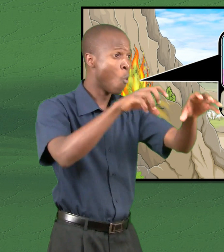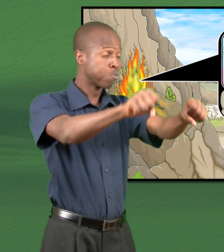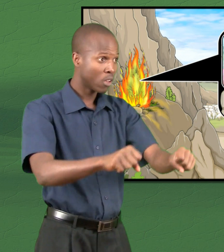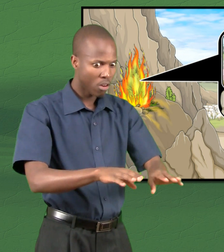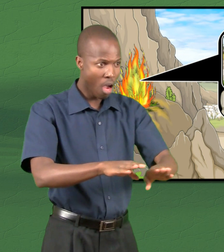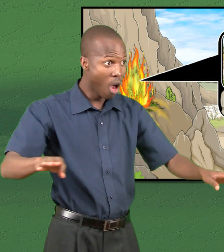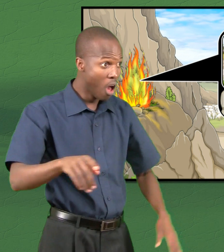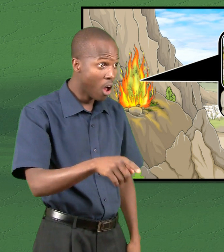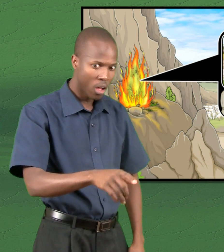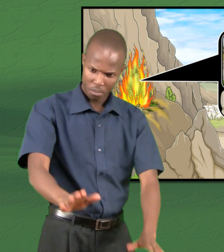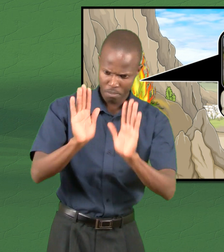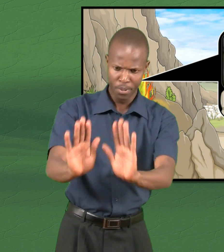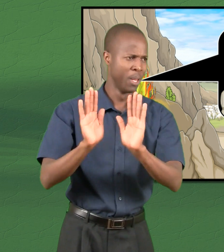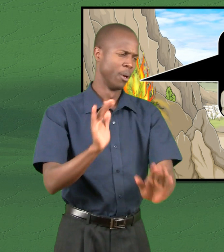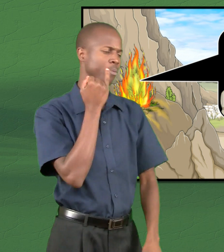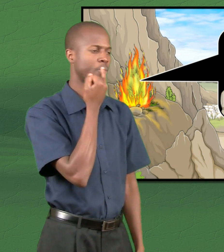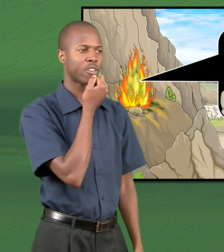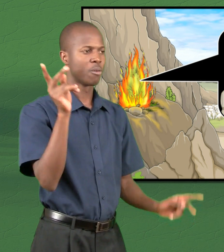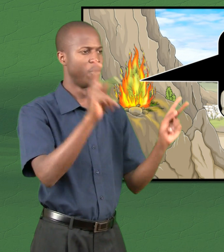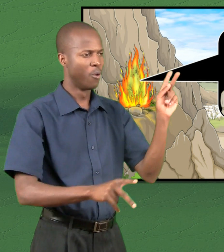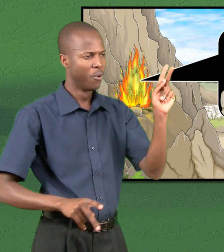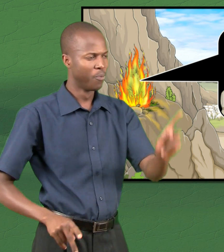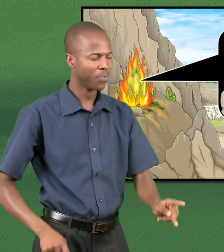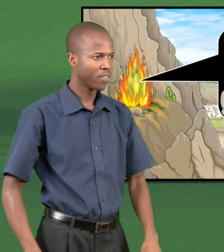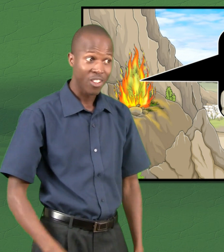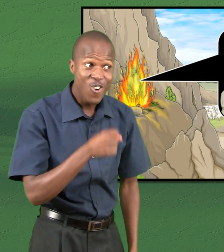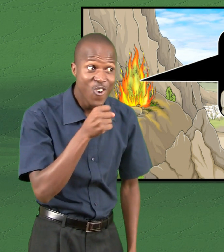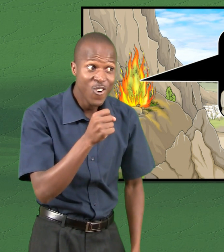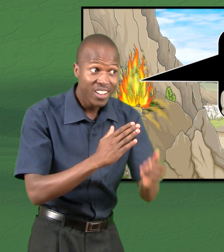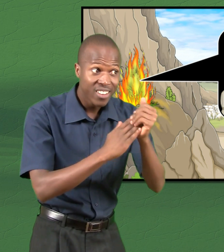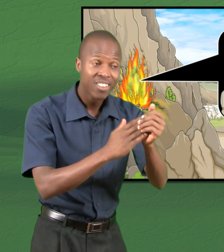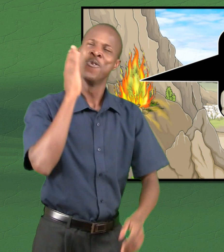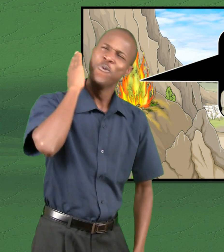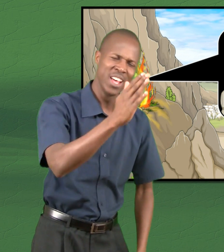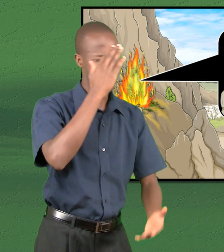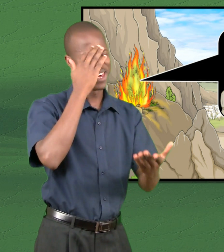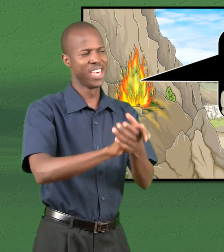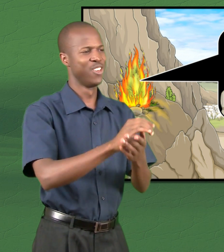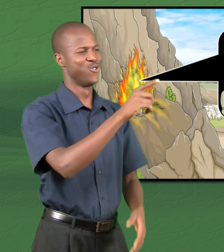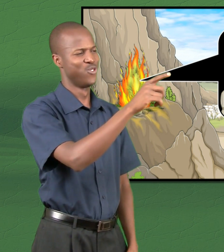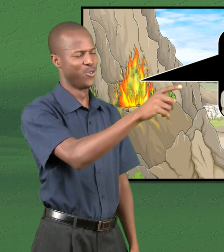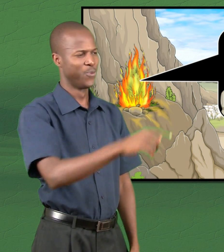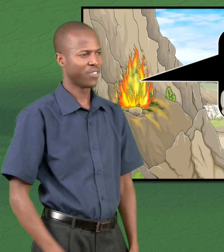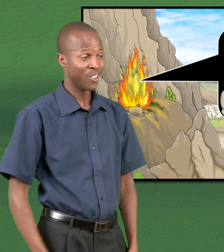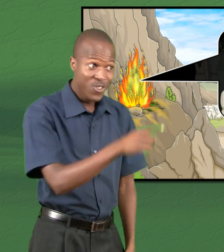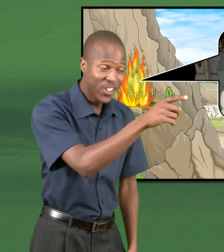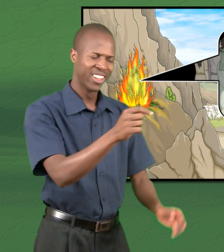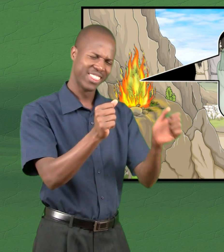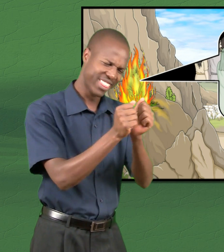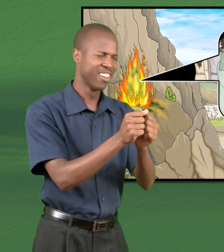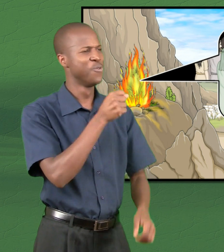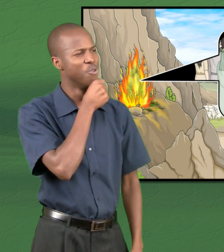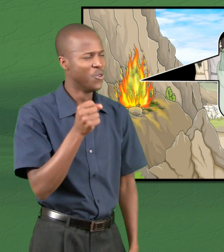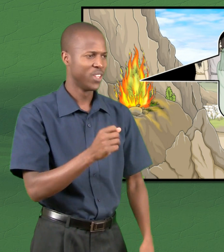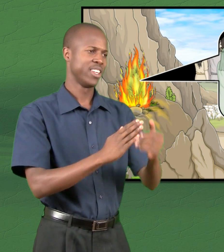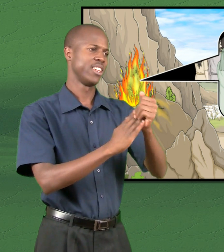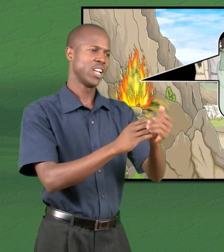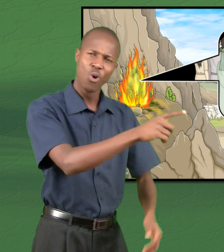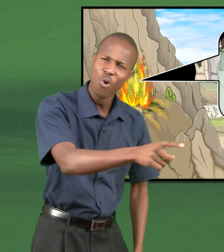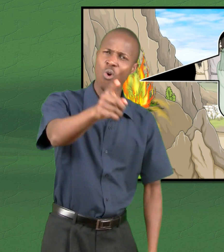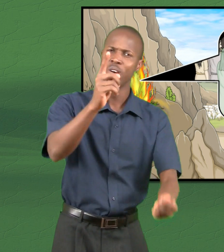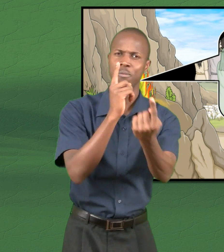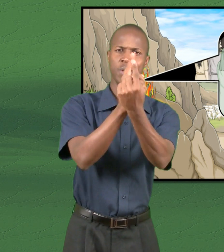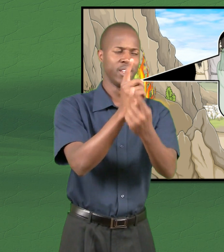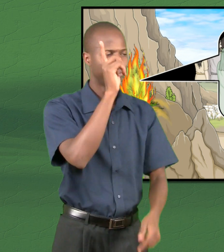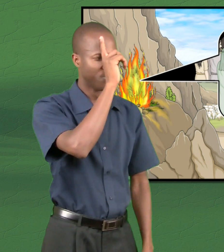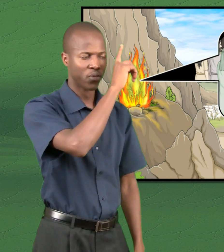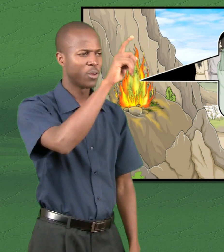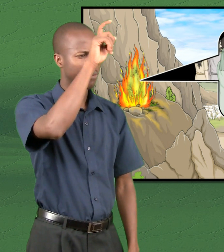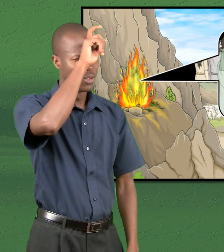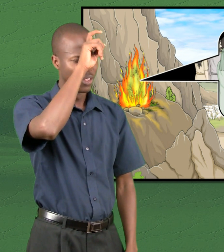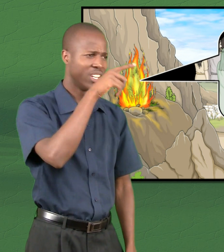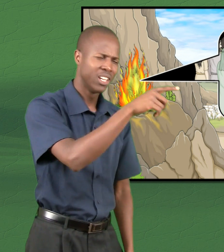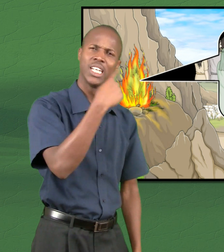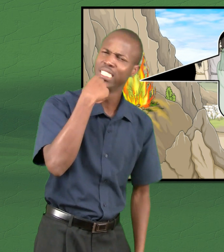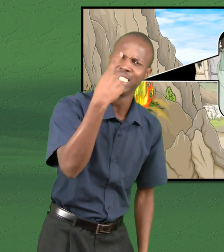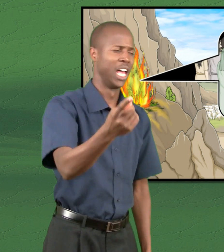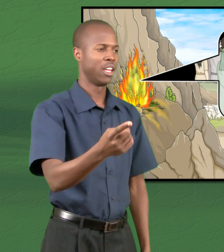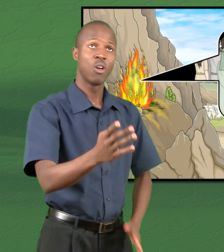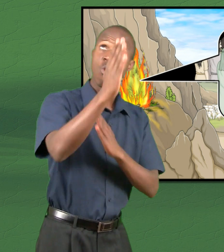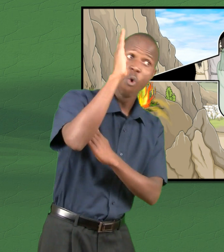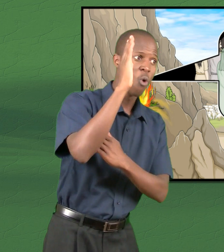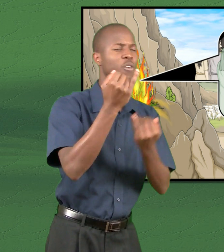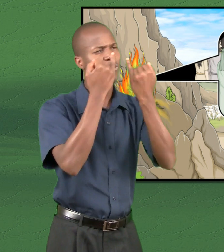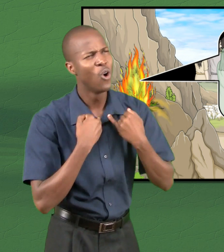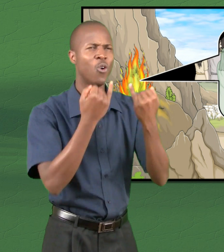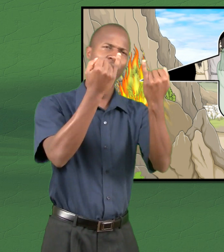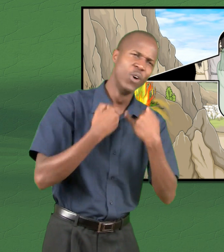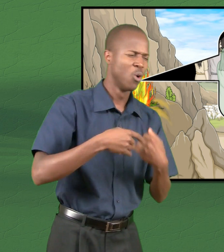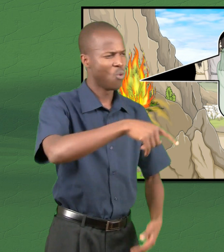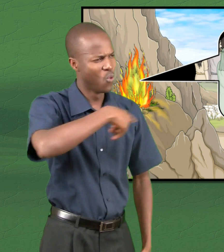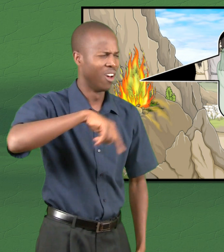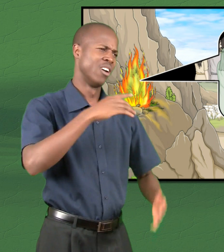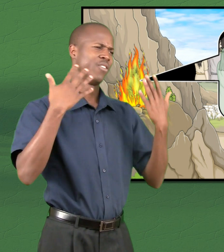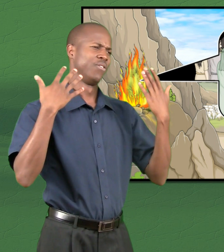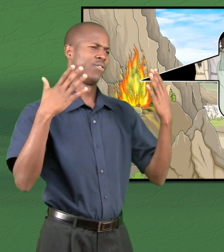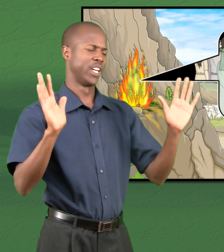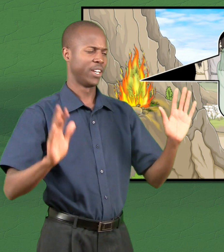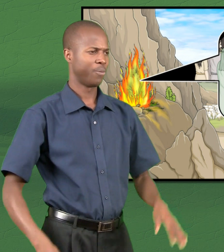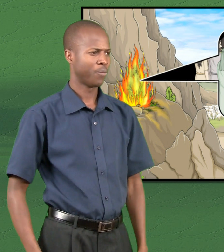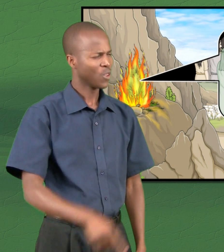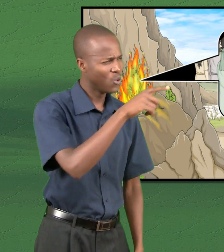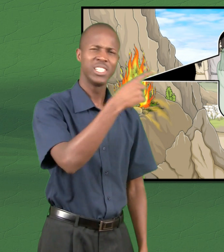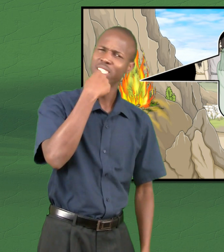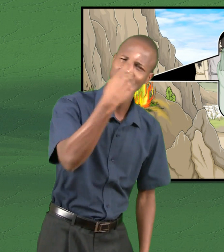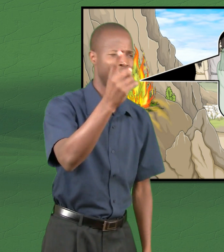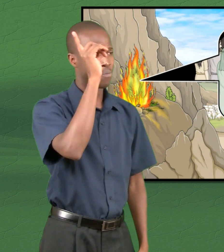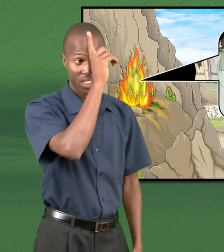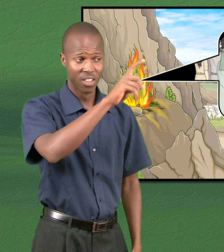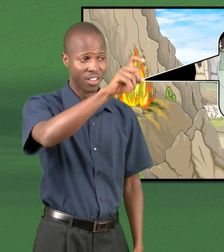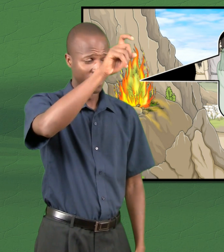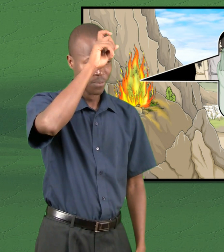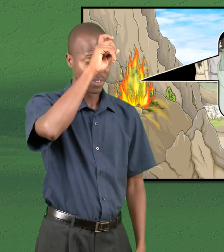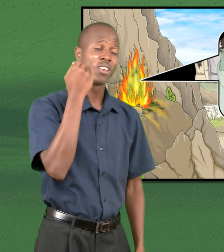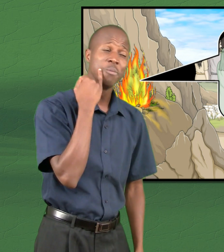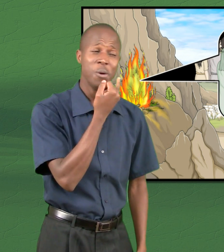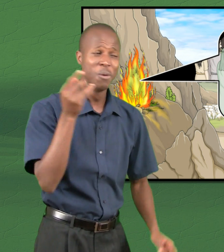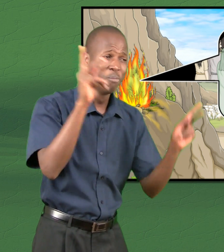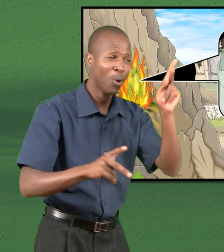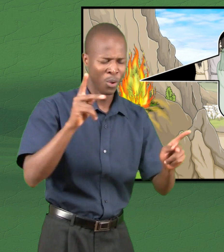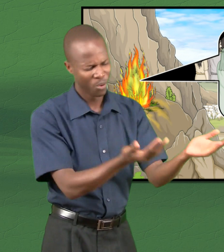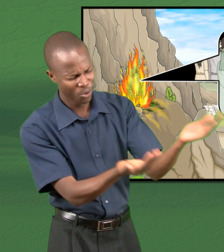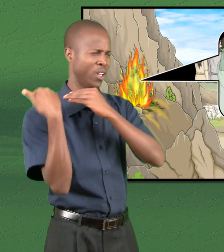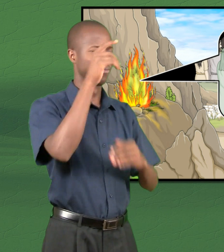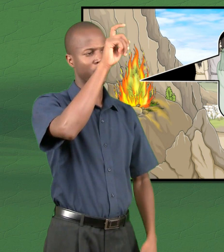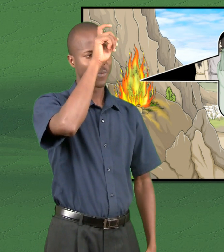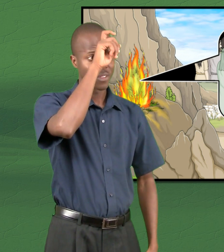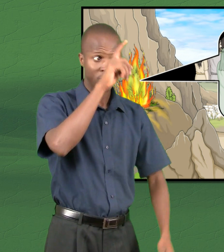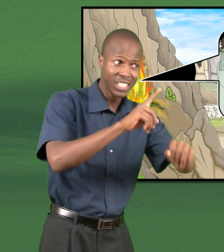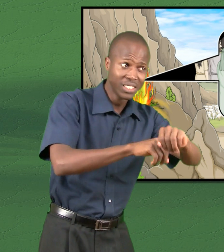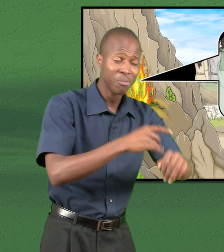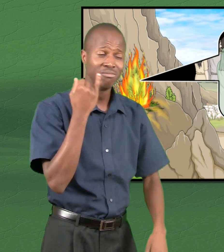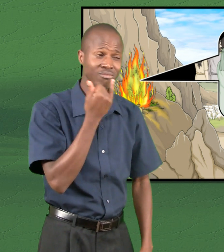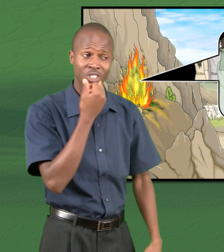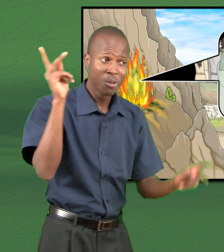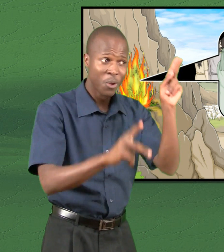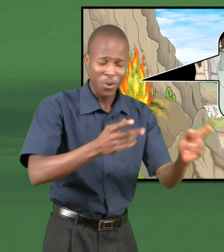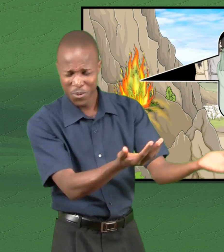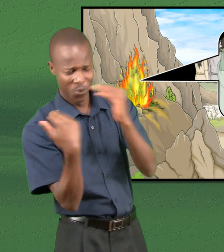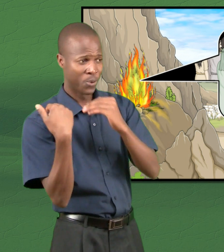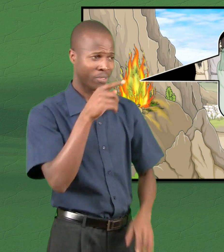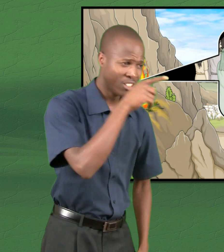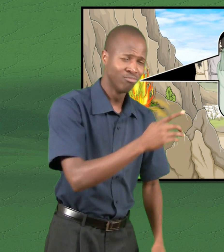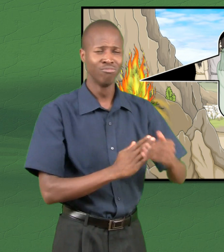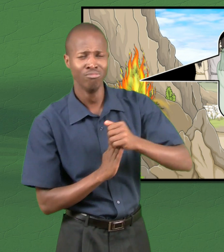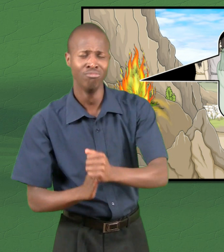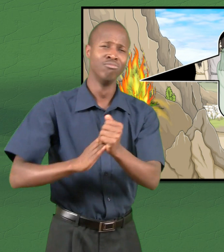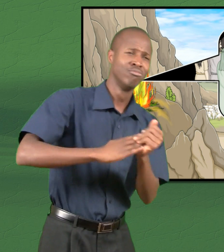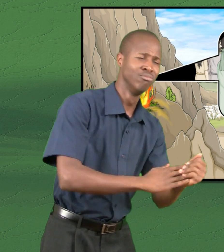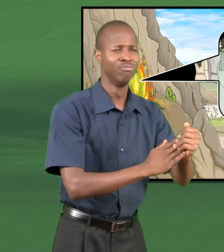The elders of Israel will listen to what you say, and you must go with them to the king of Egypt and tell him, ‘The LORD, the God of the Hebrews, has met with us.